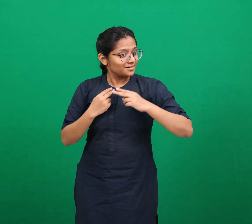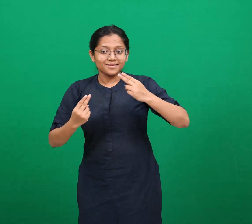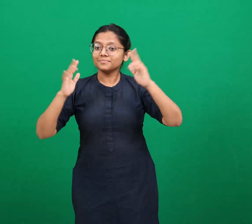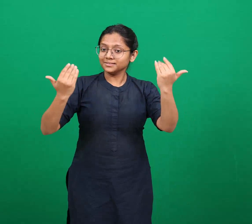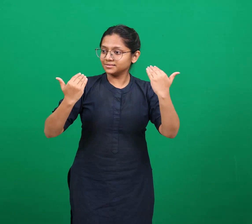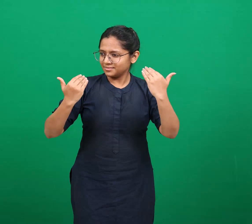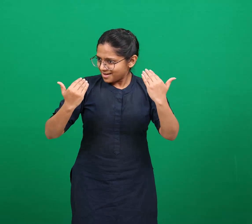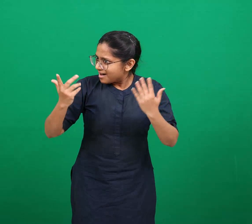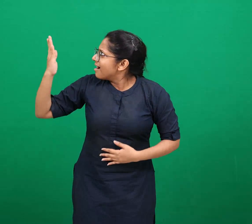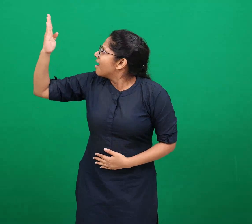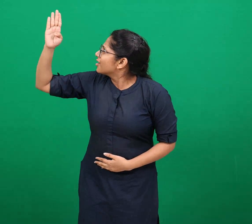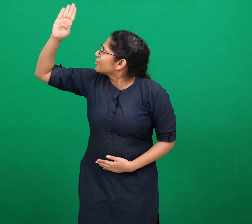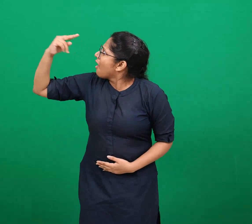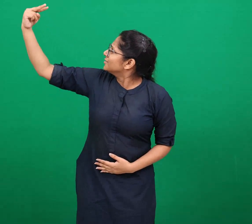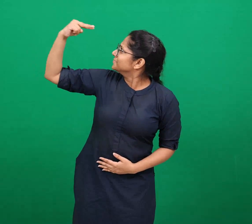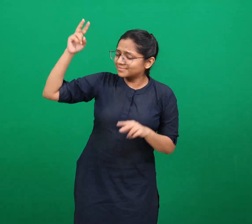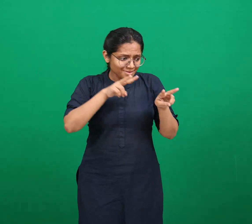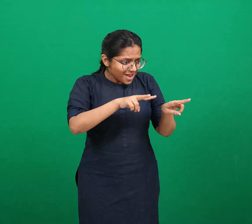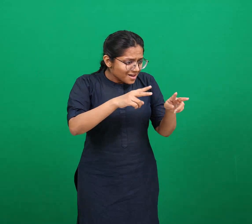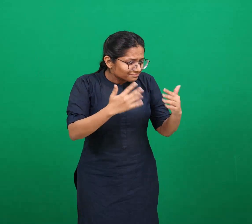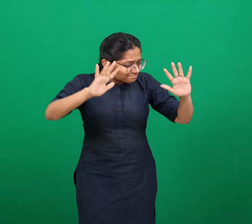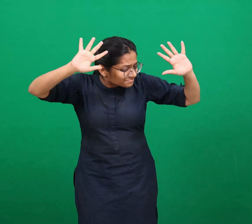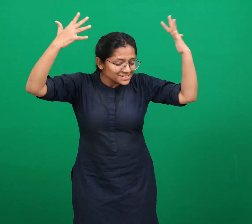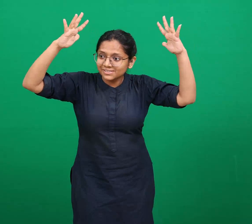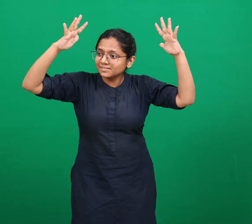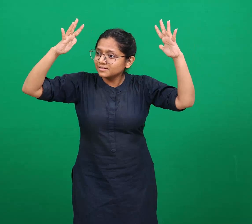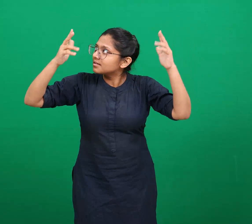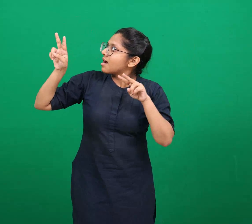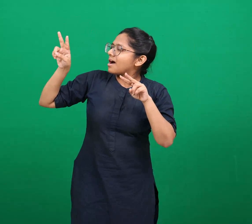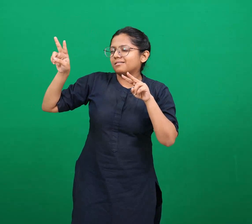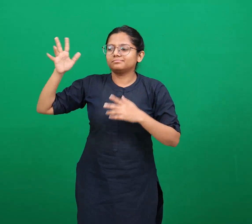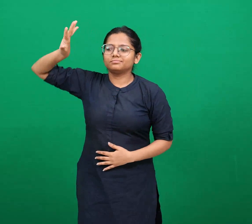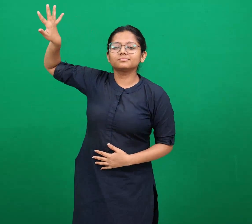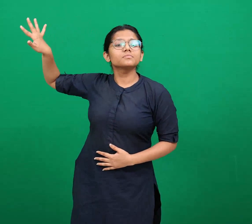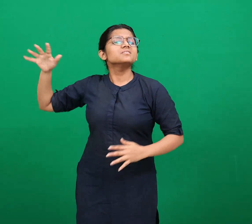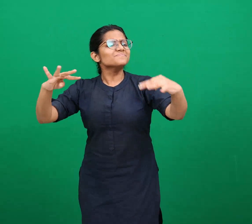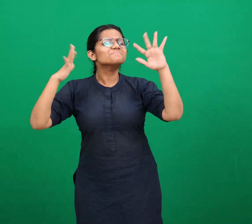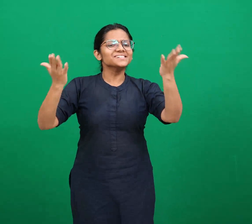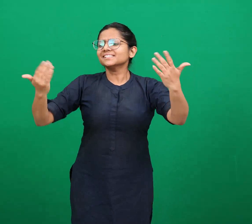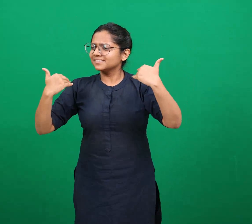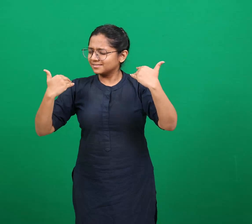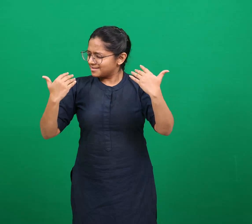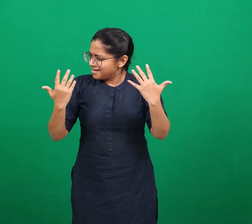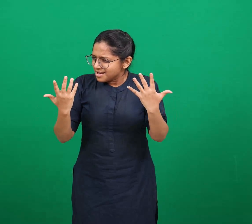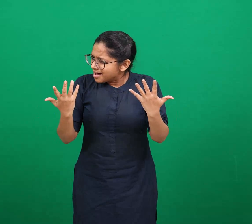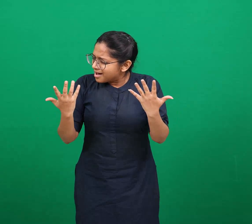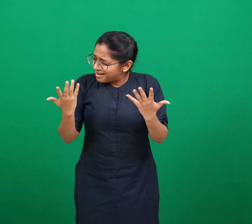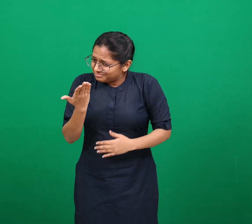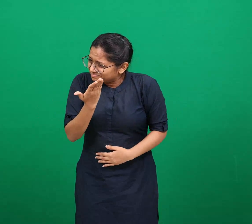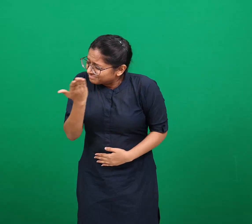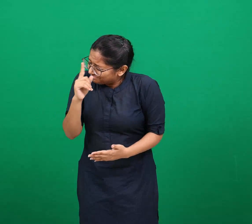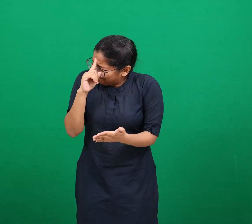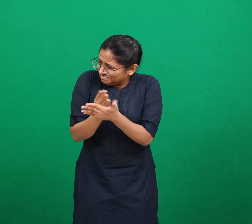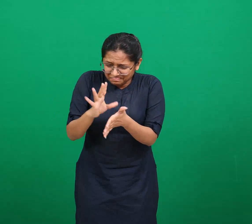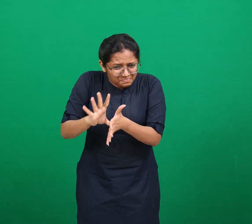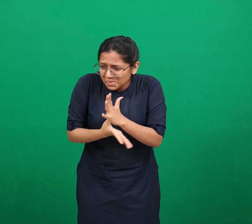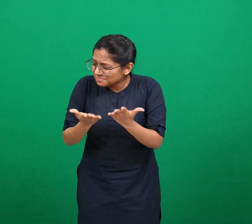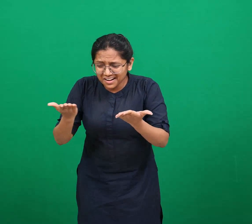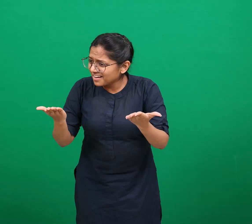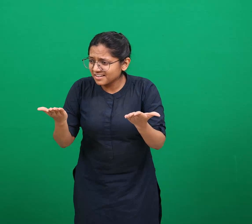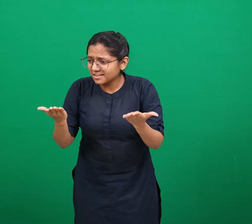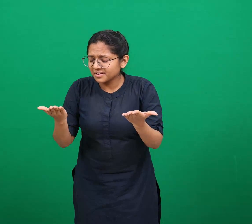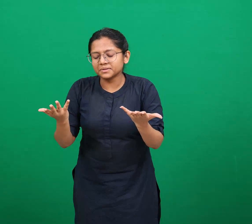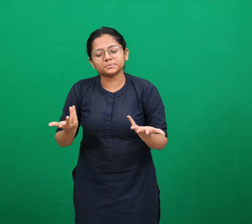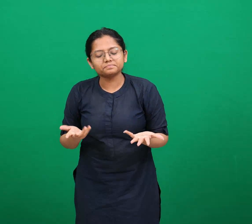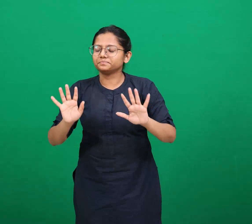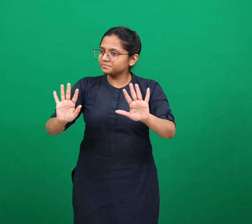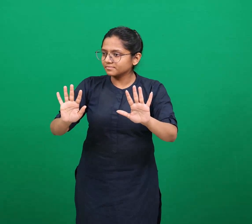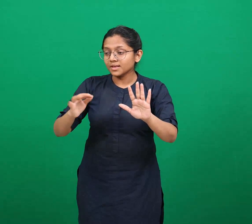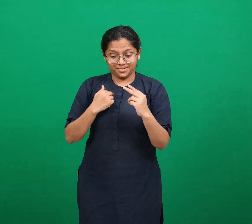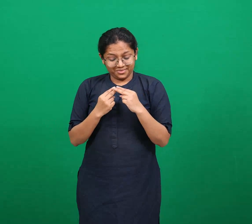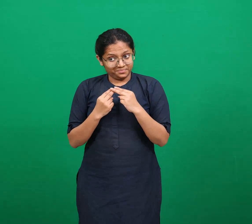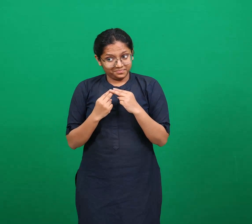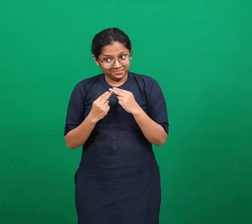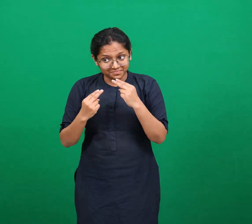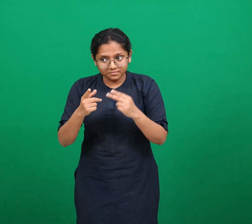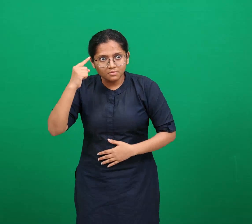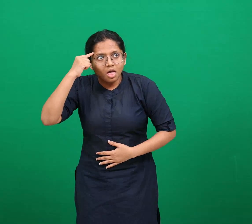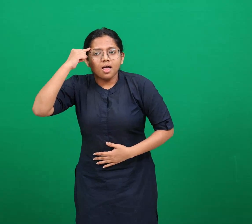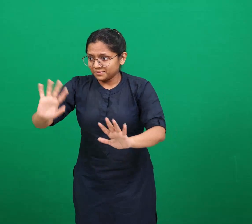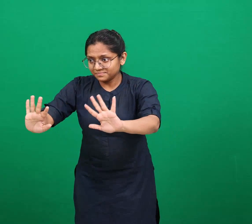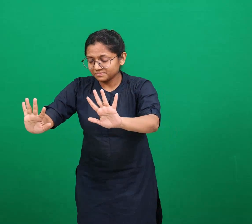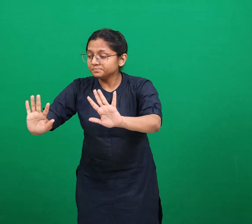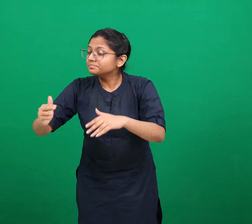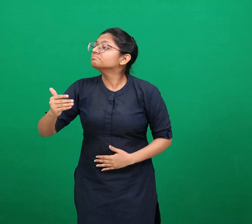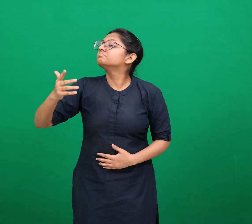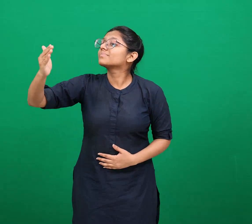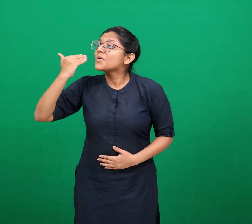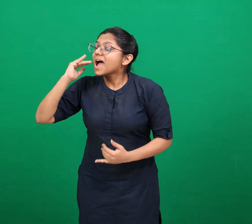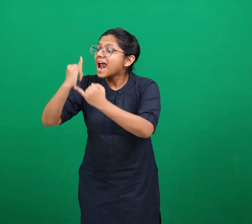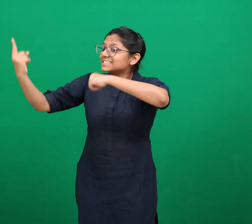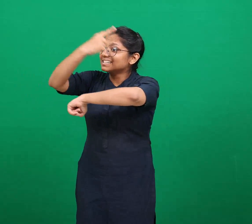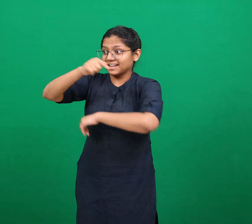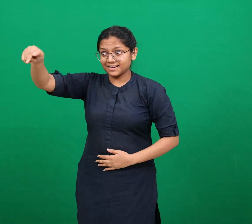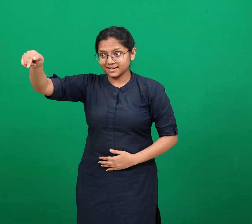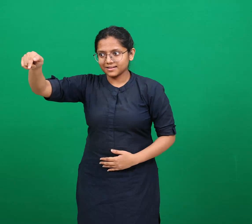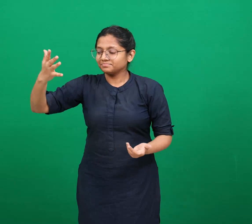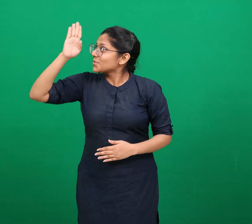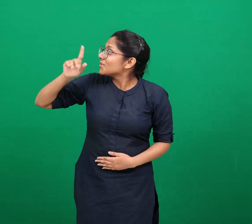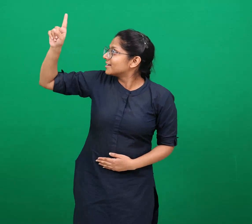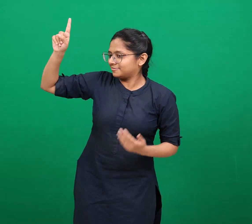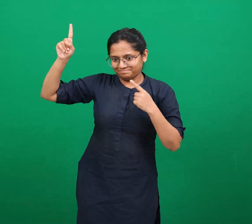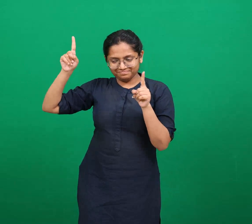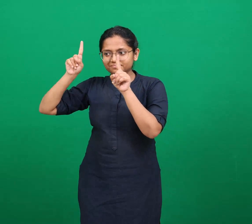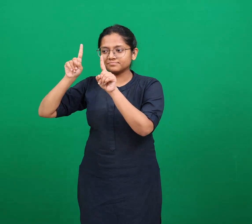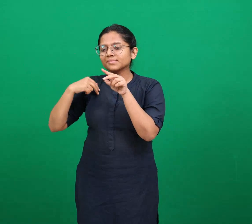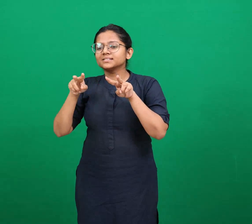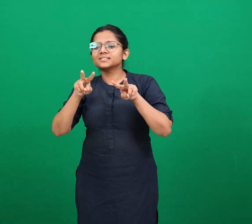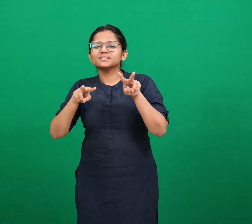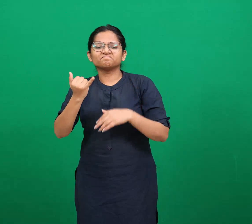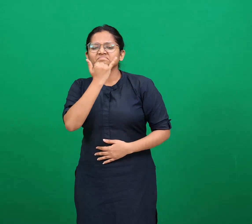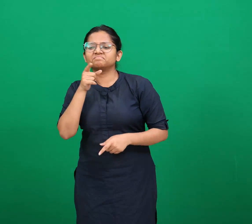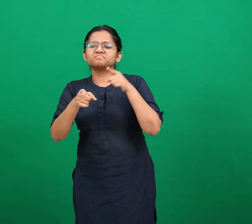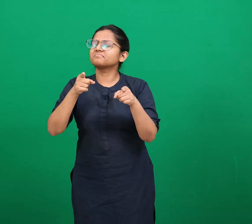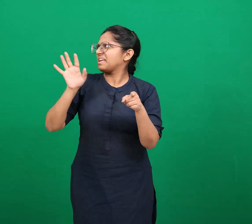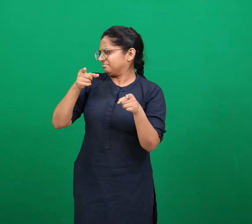How can you believe if you accept glory from one another, yet do not seek the glory that comes from the only God?